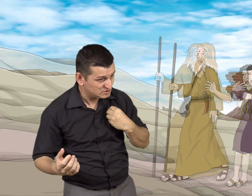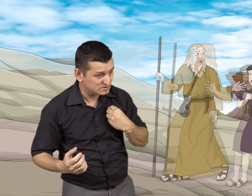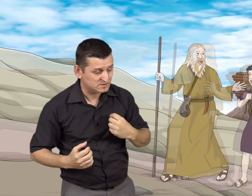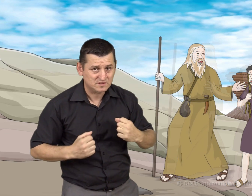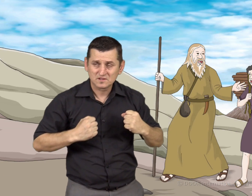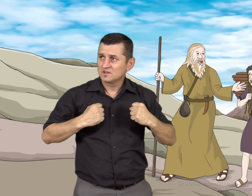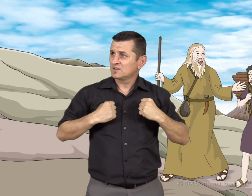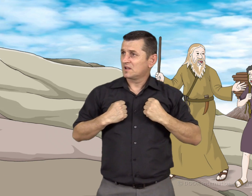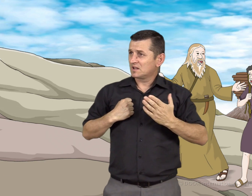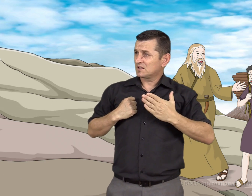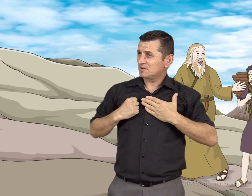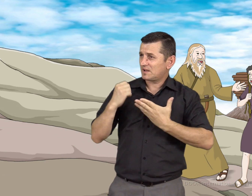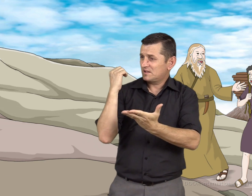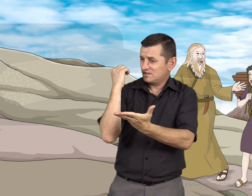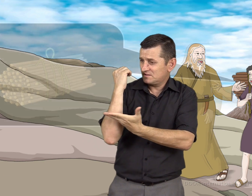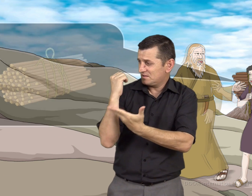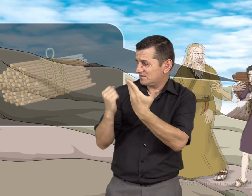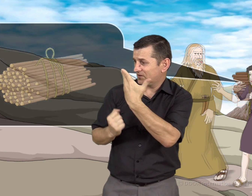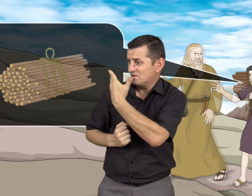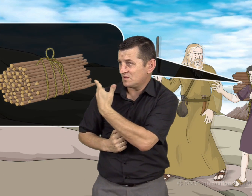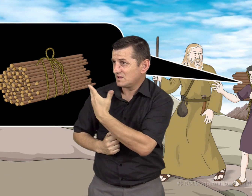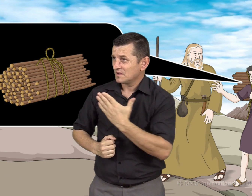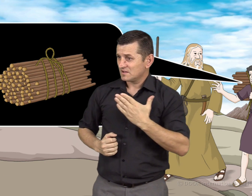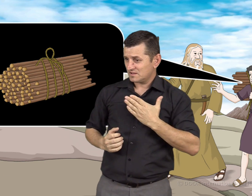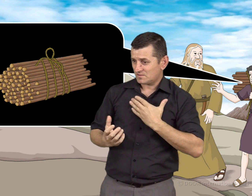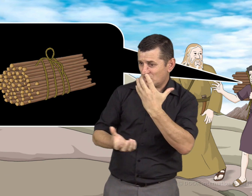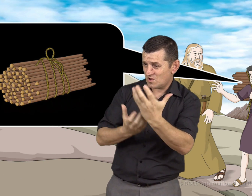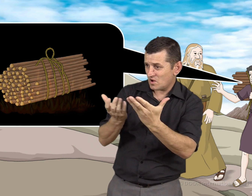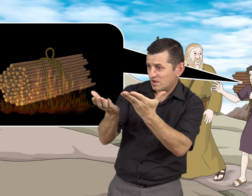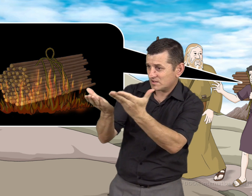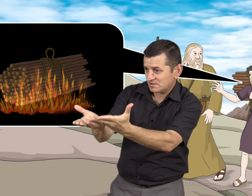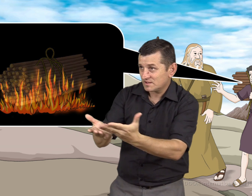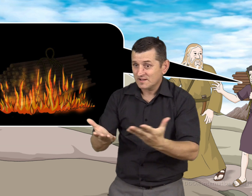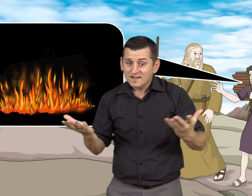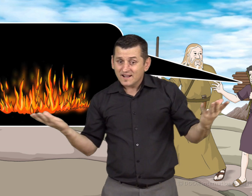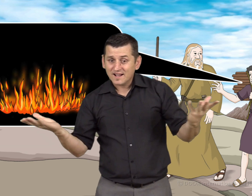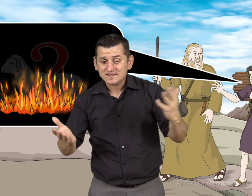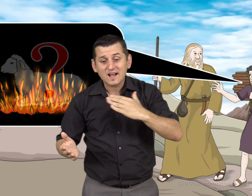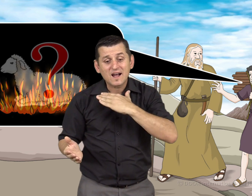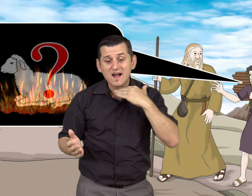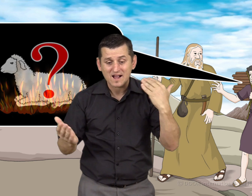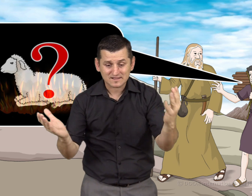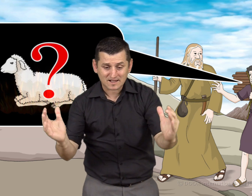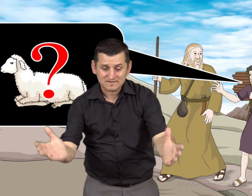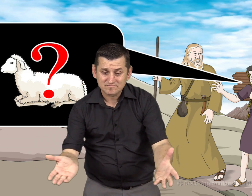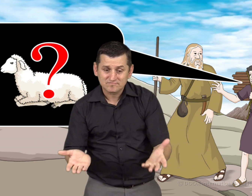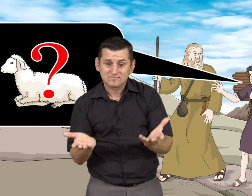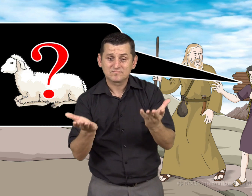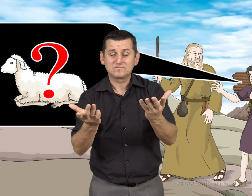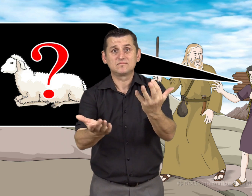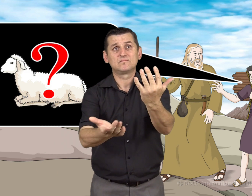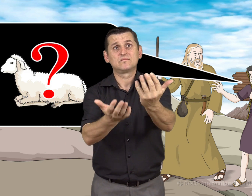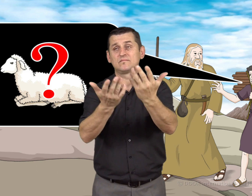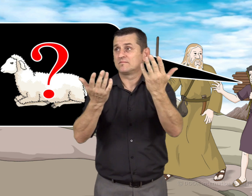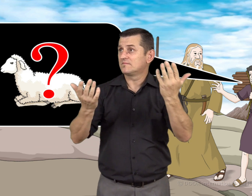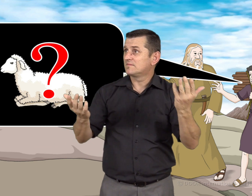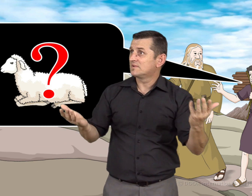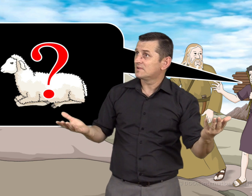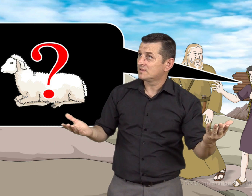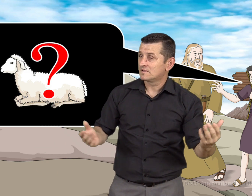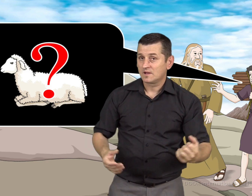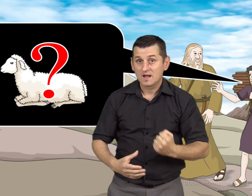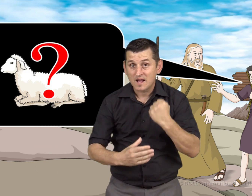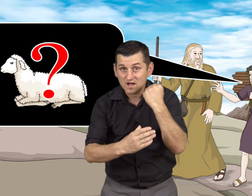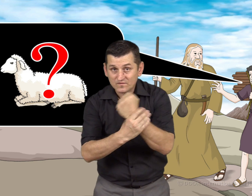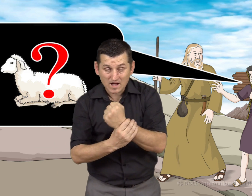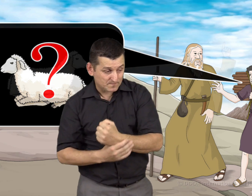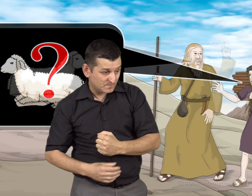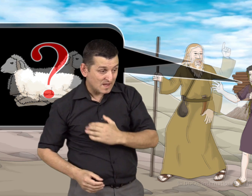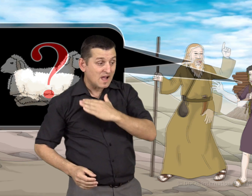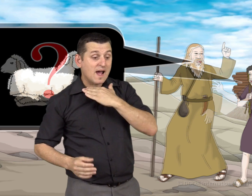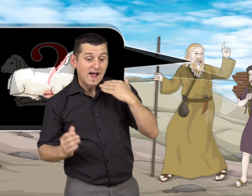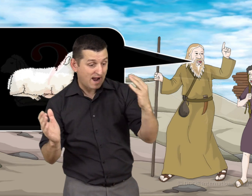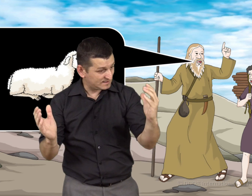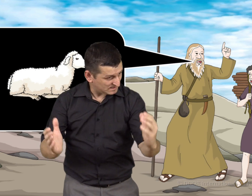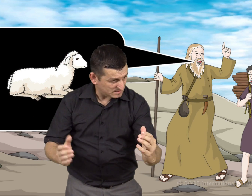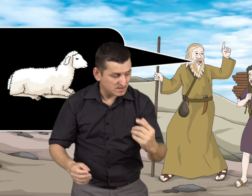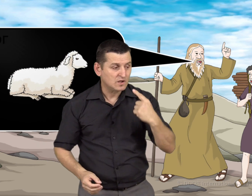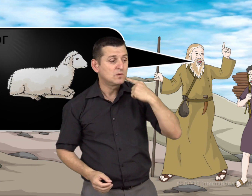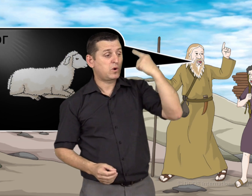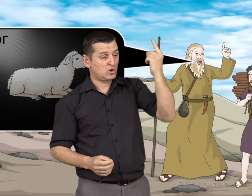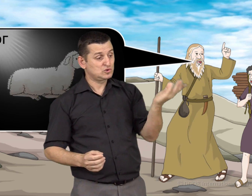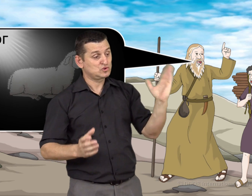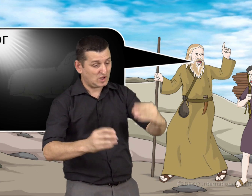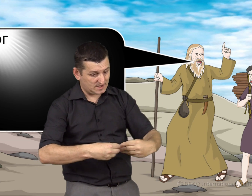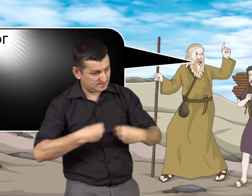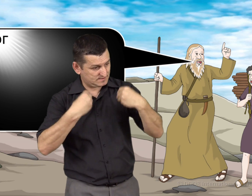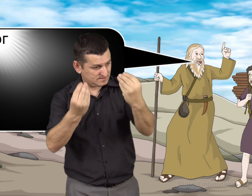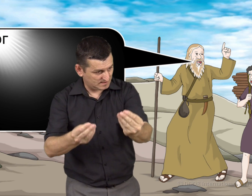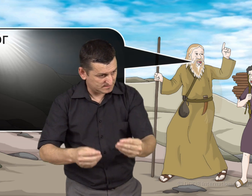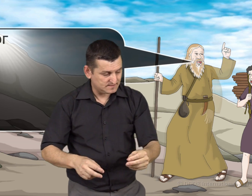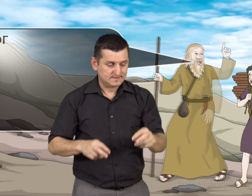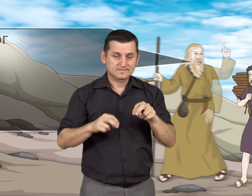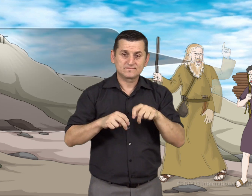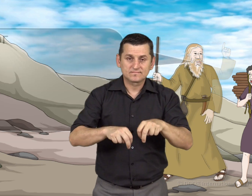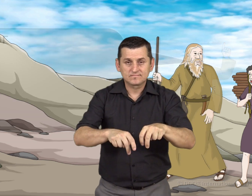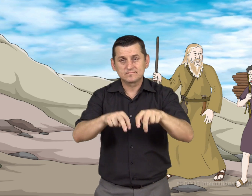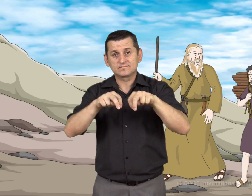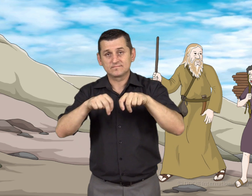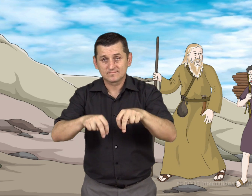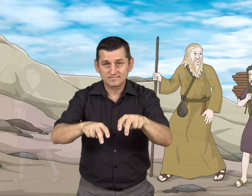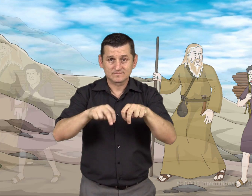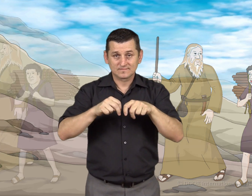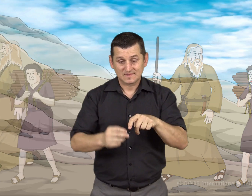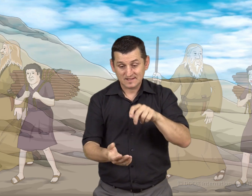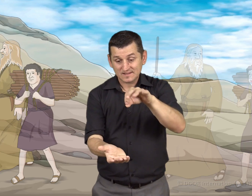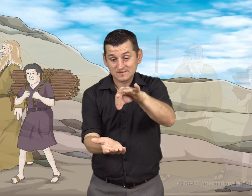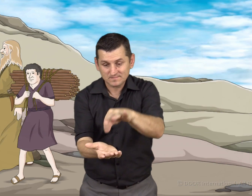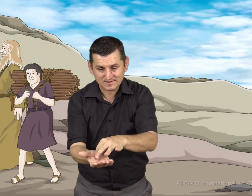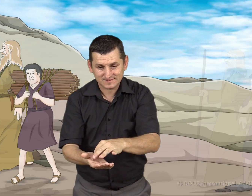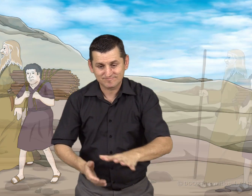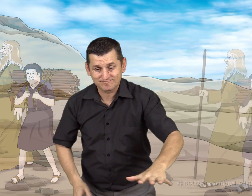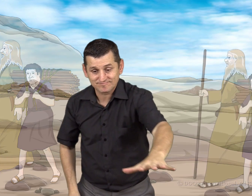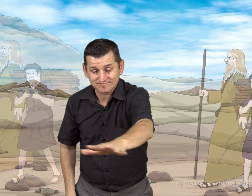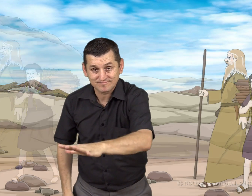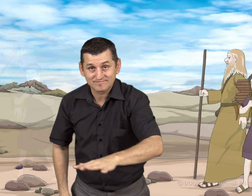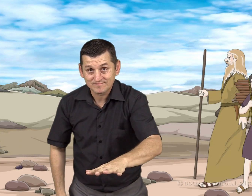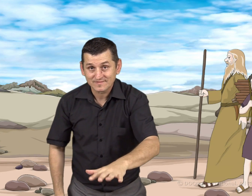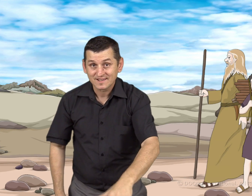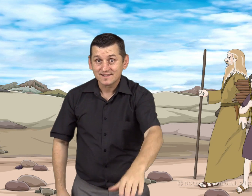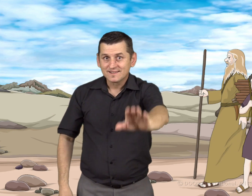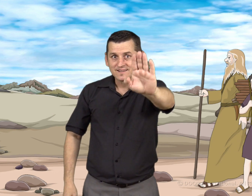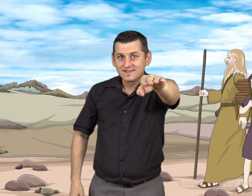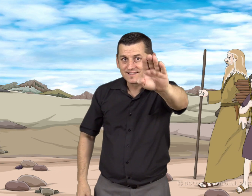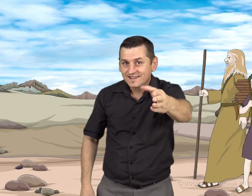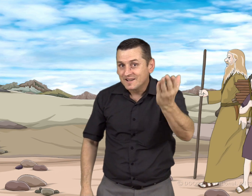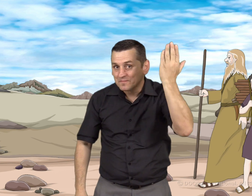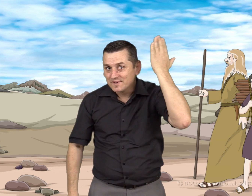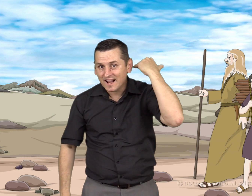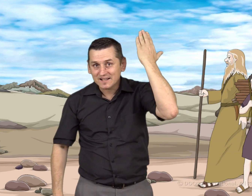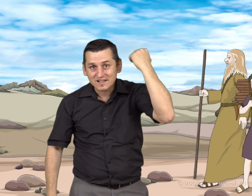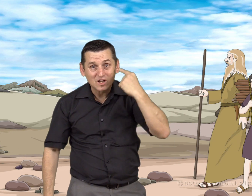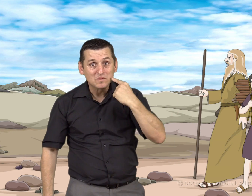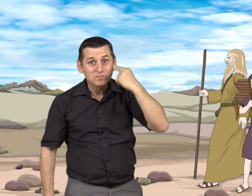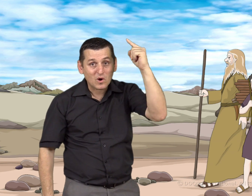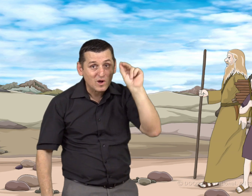“The fire and the wood are here,” said Isaac, “but where is the lamb for the burnt offering?”